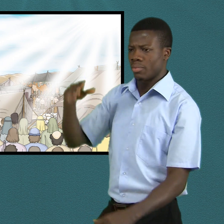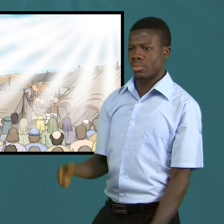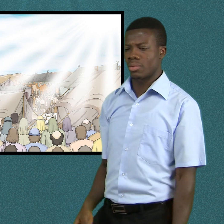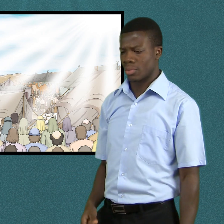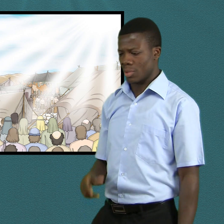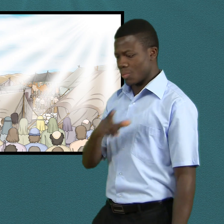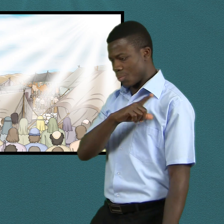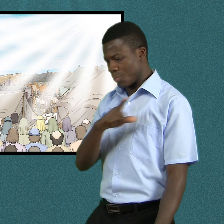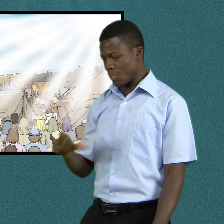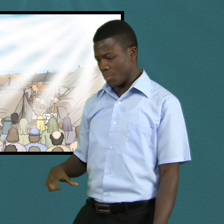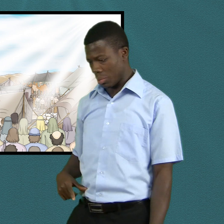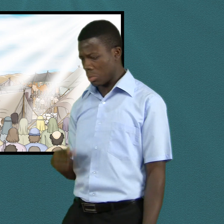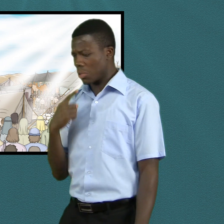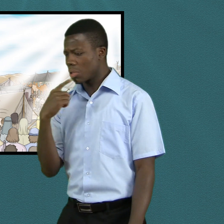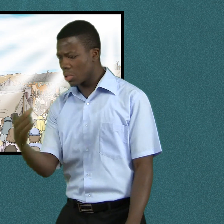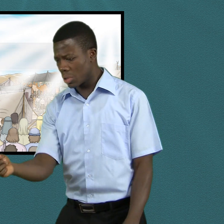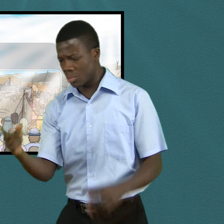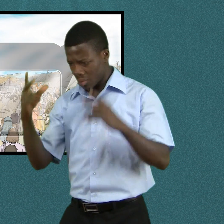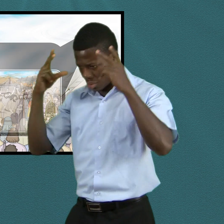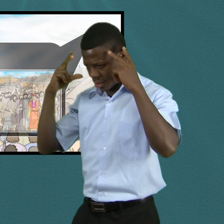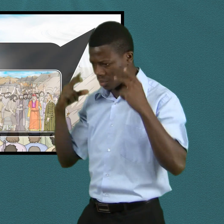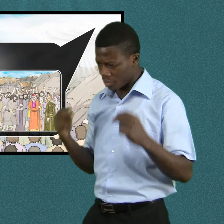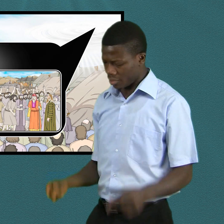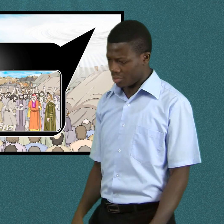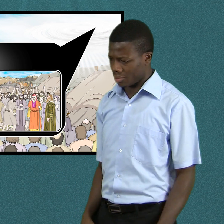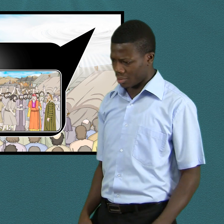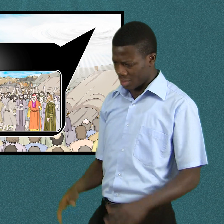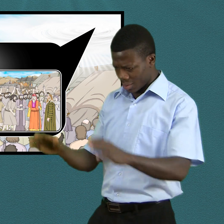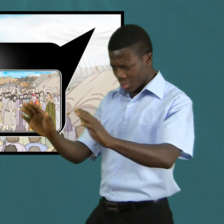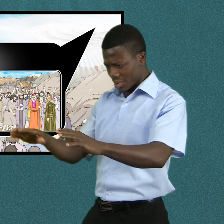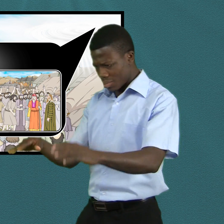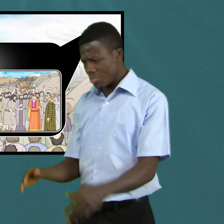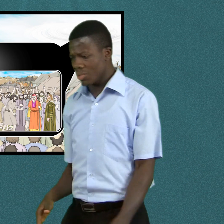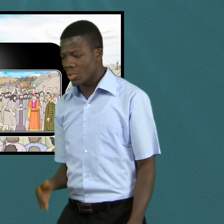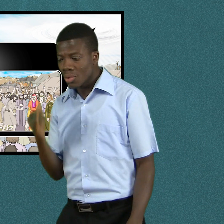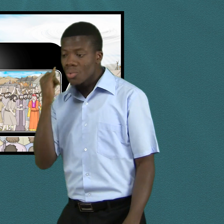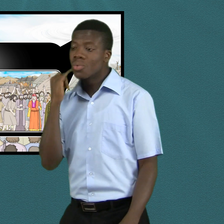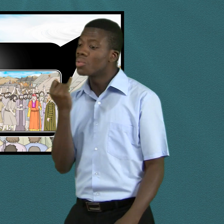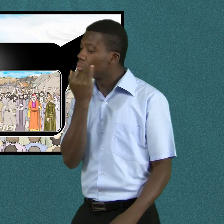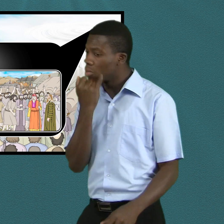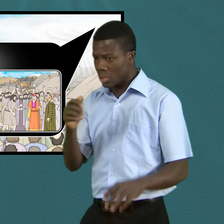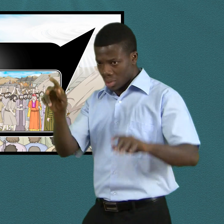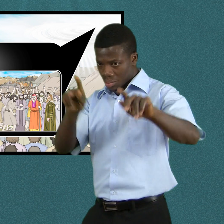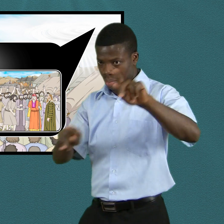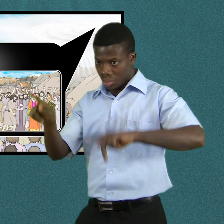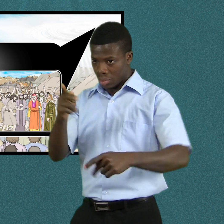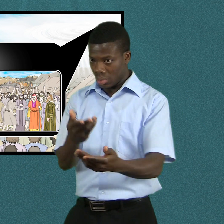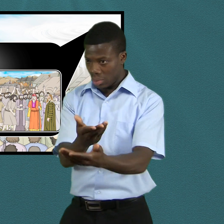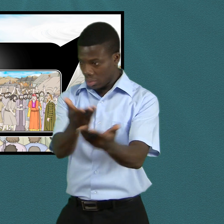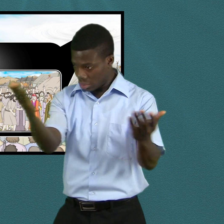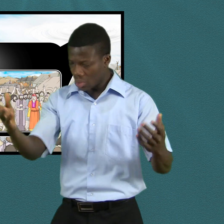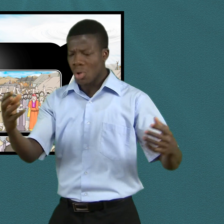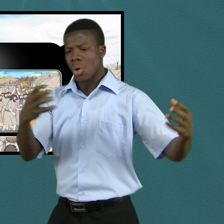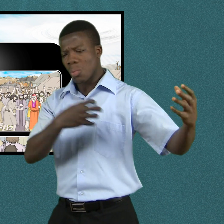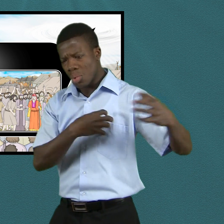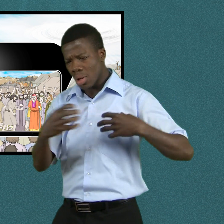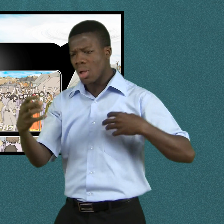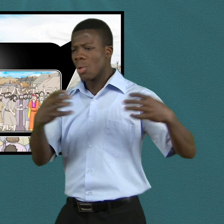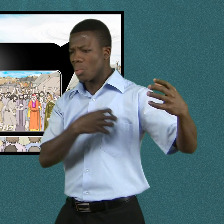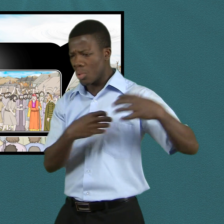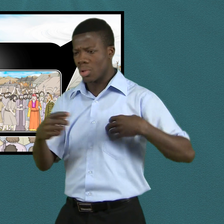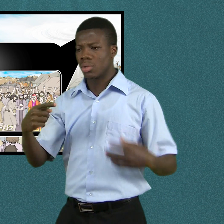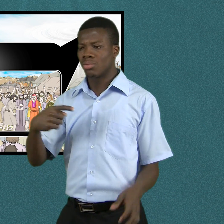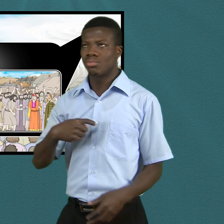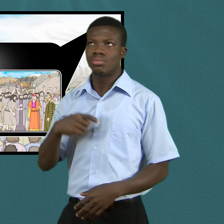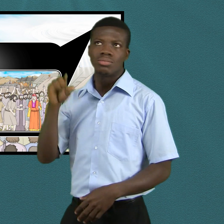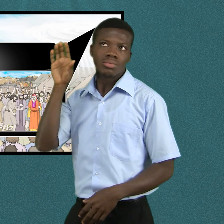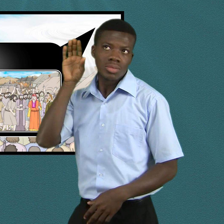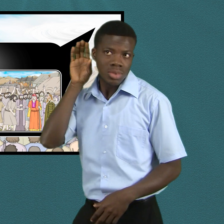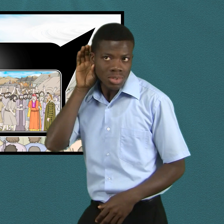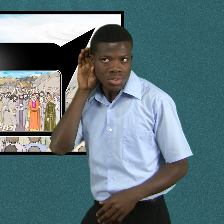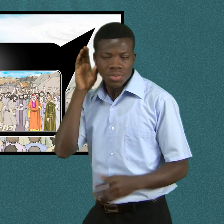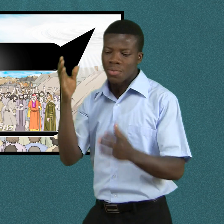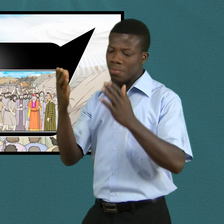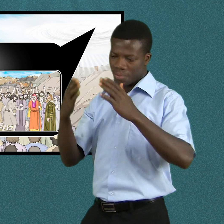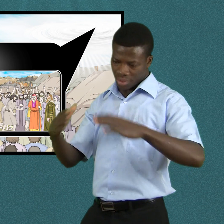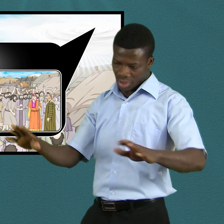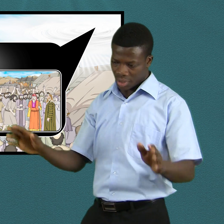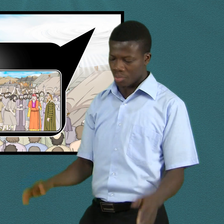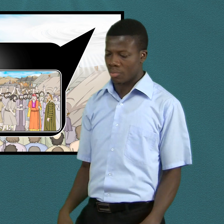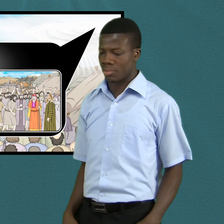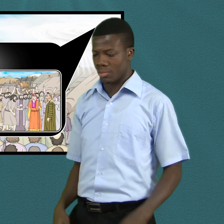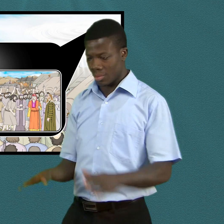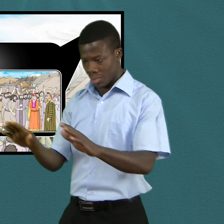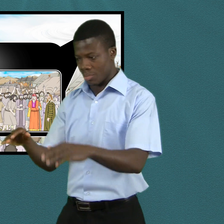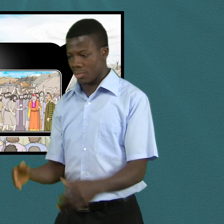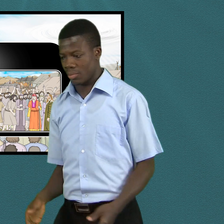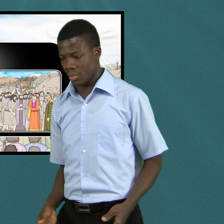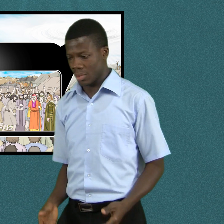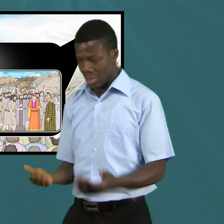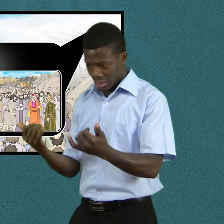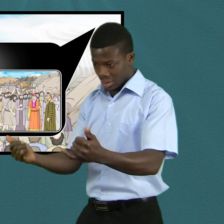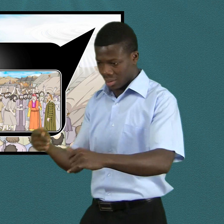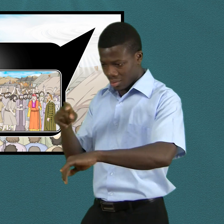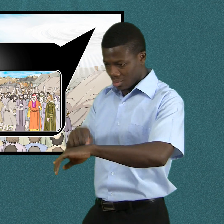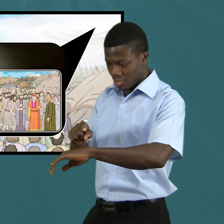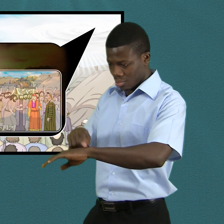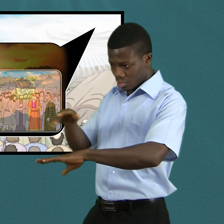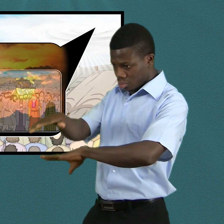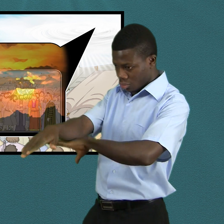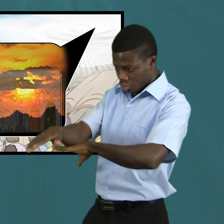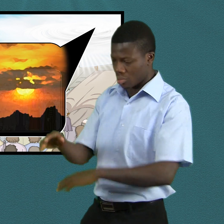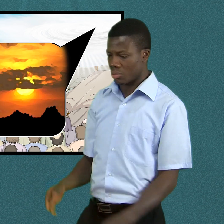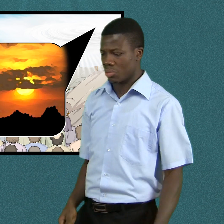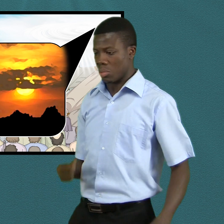Then the LORD said to Moses, “I have heard the grumbling of the Israelites.